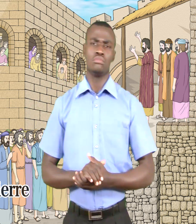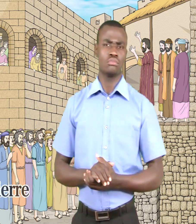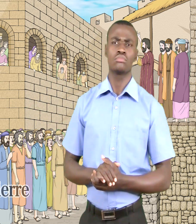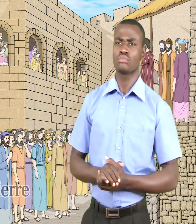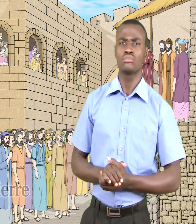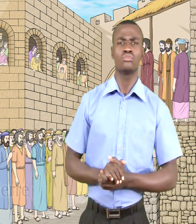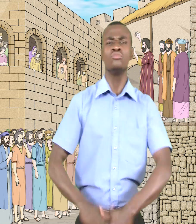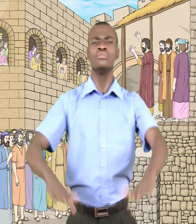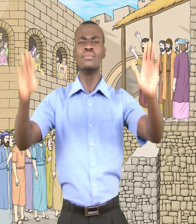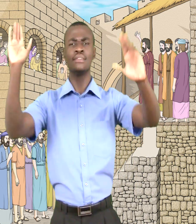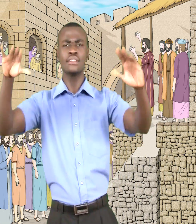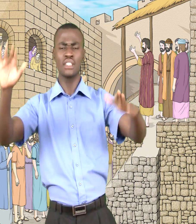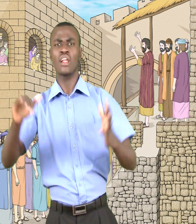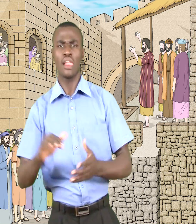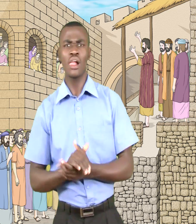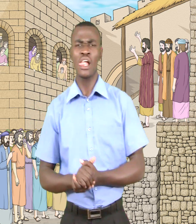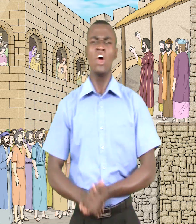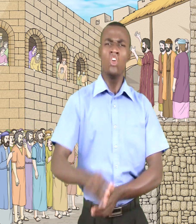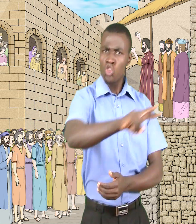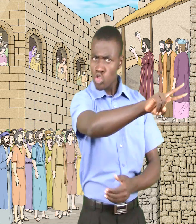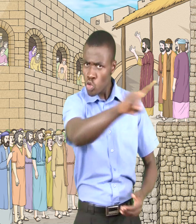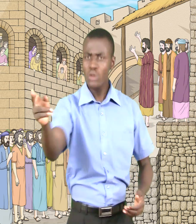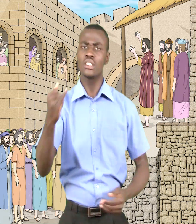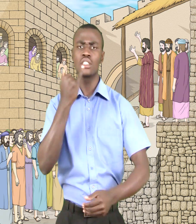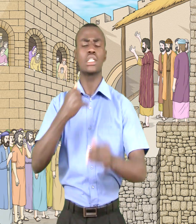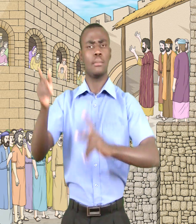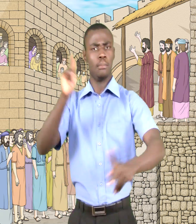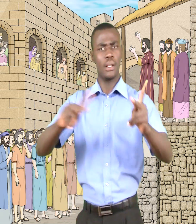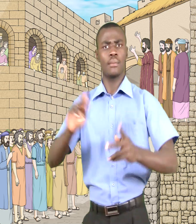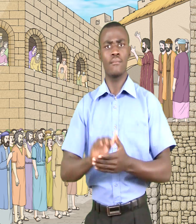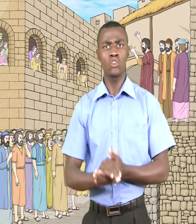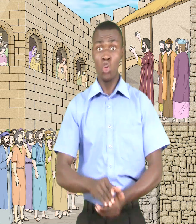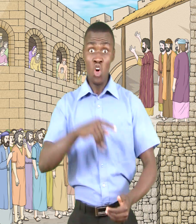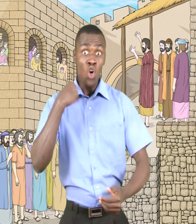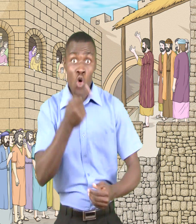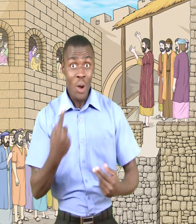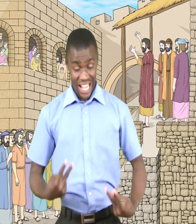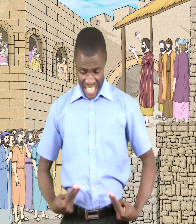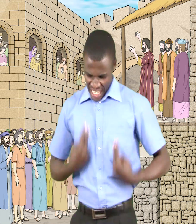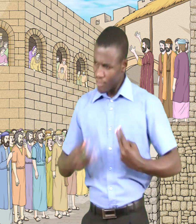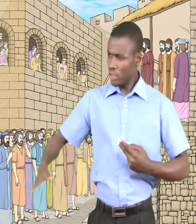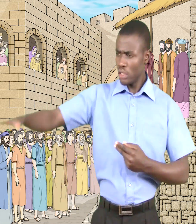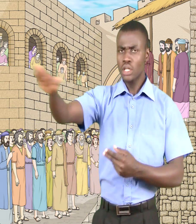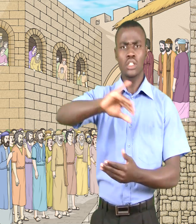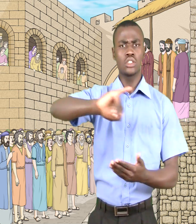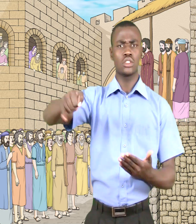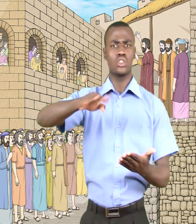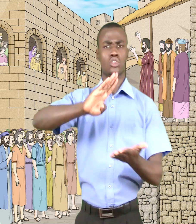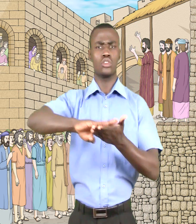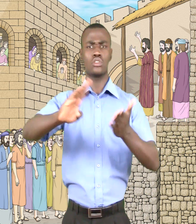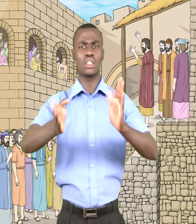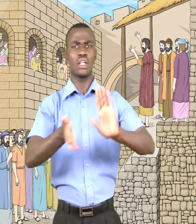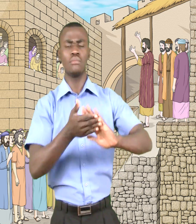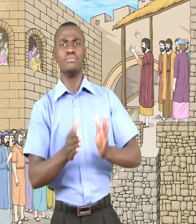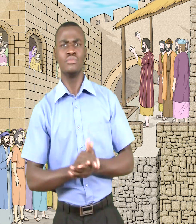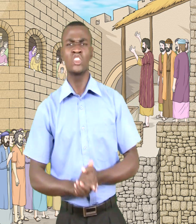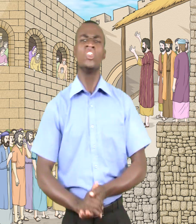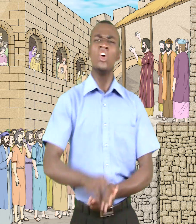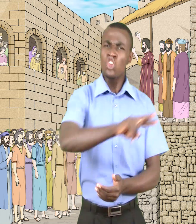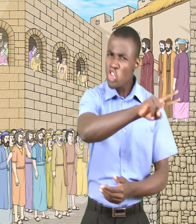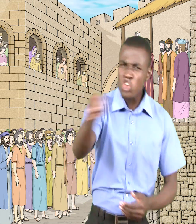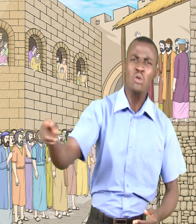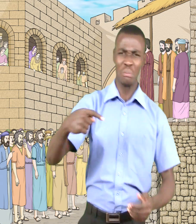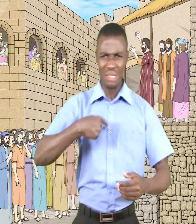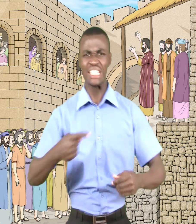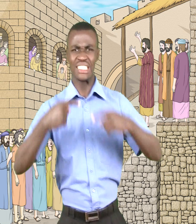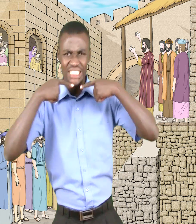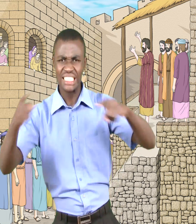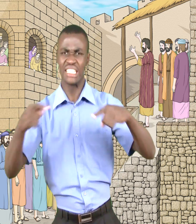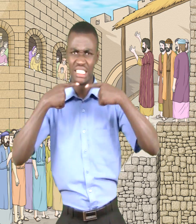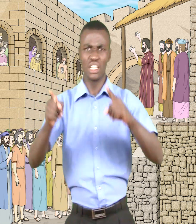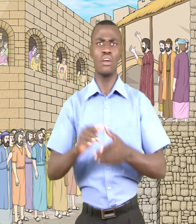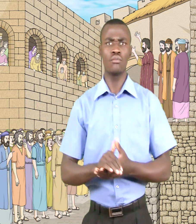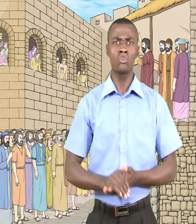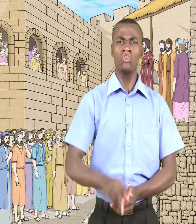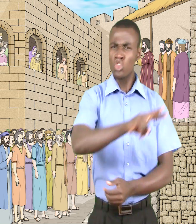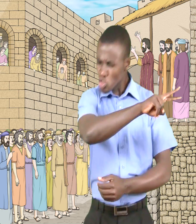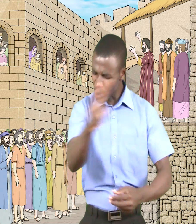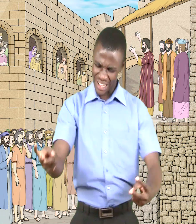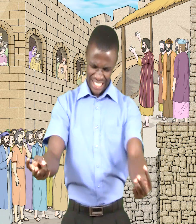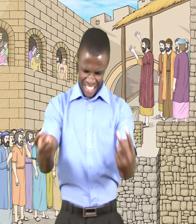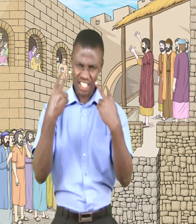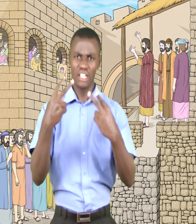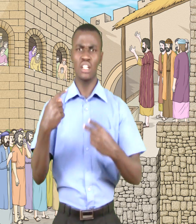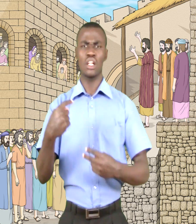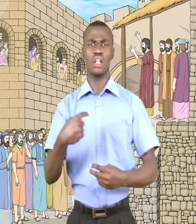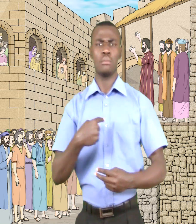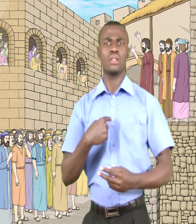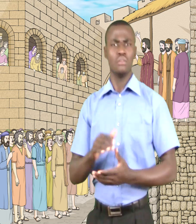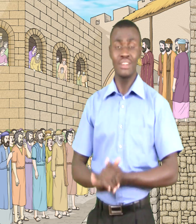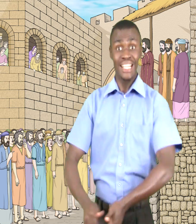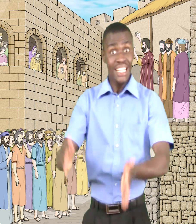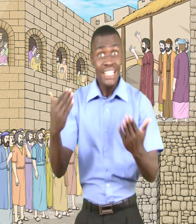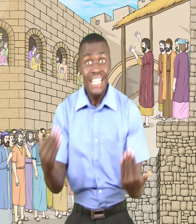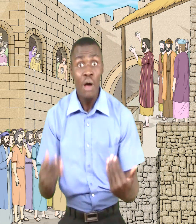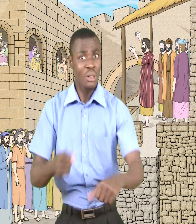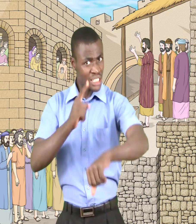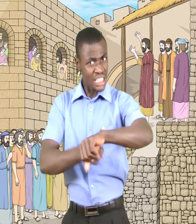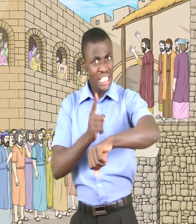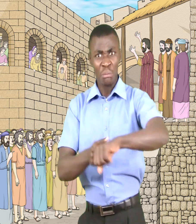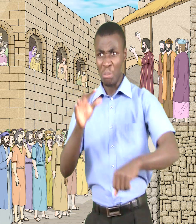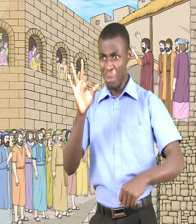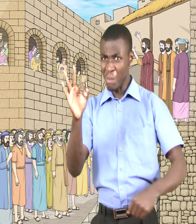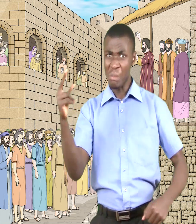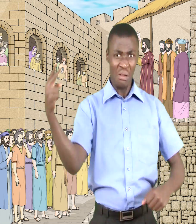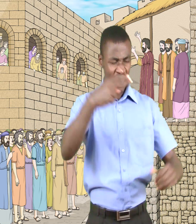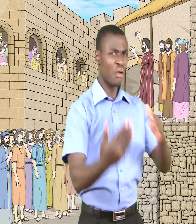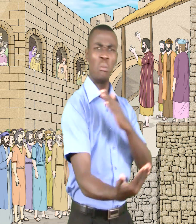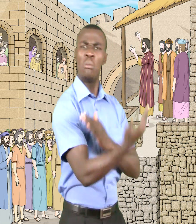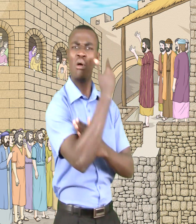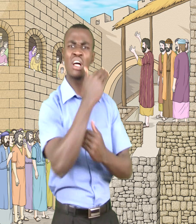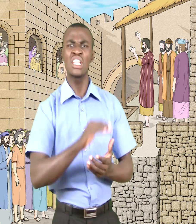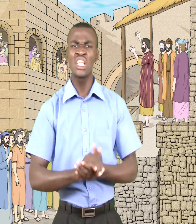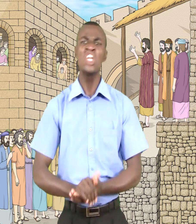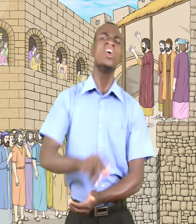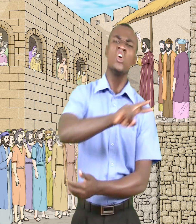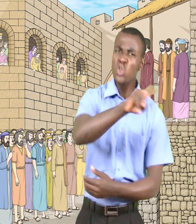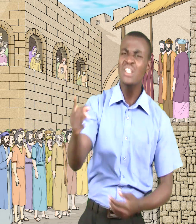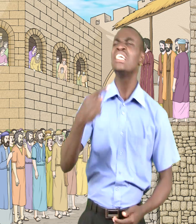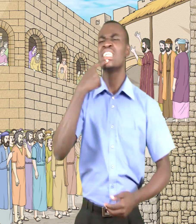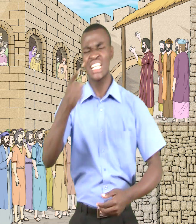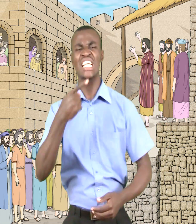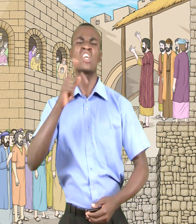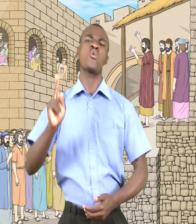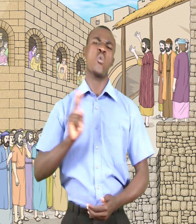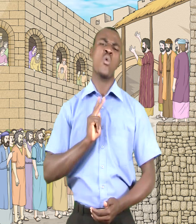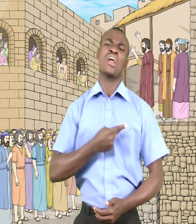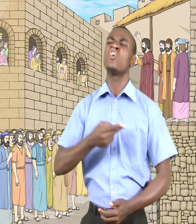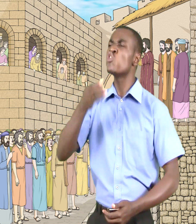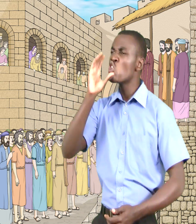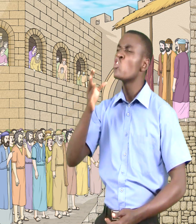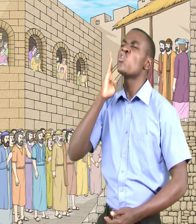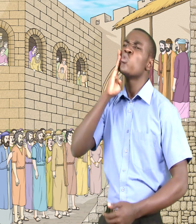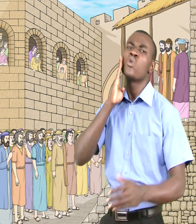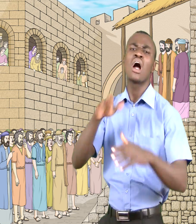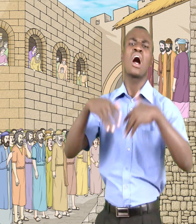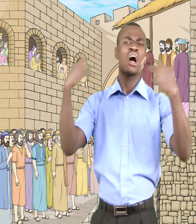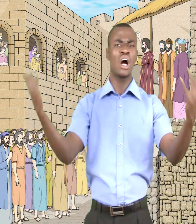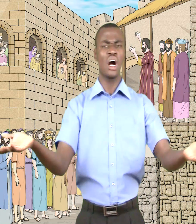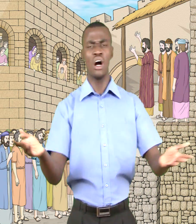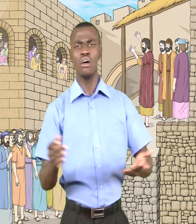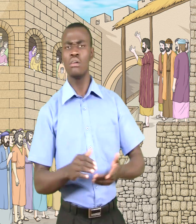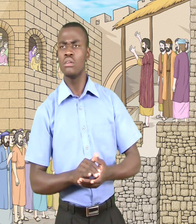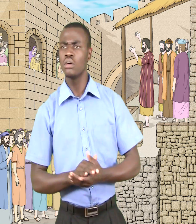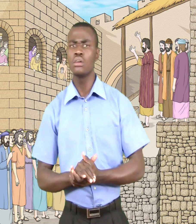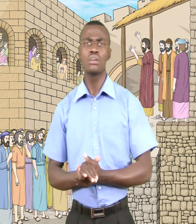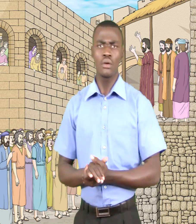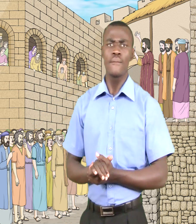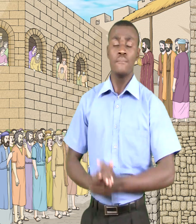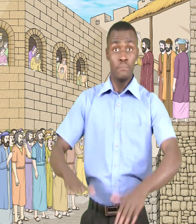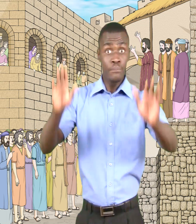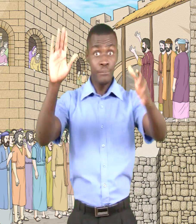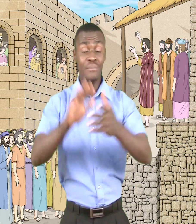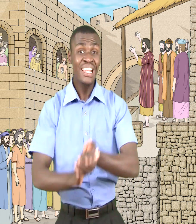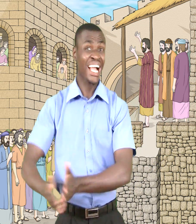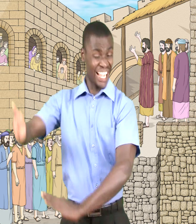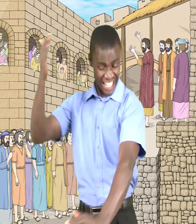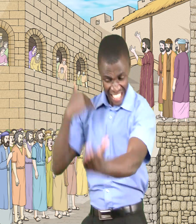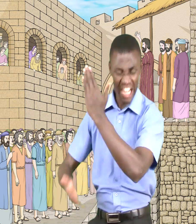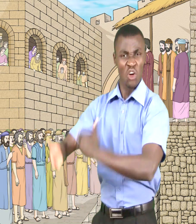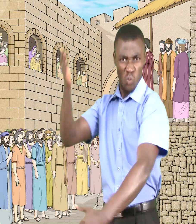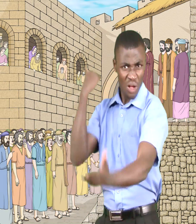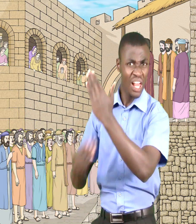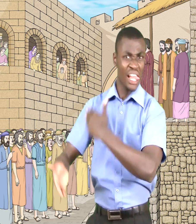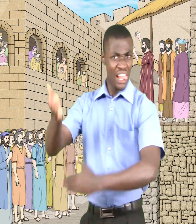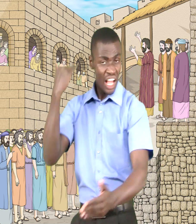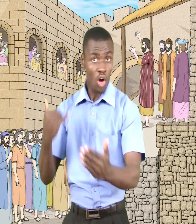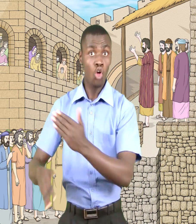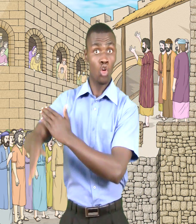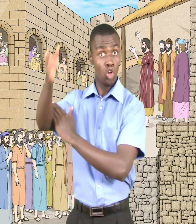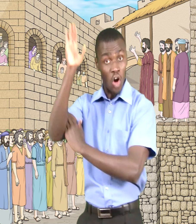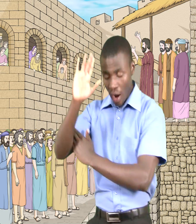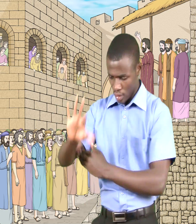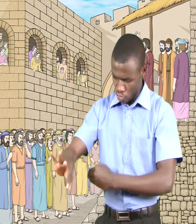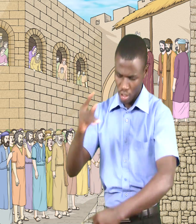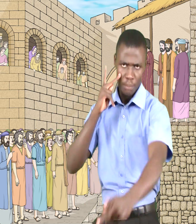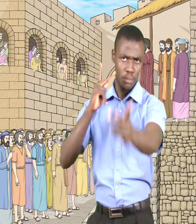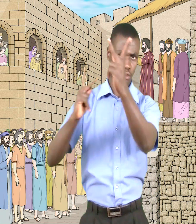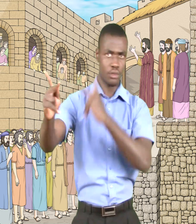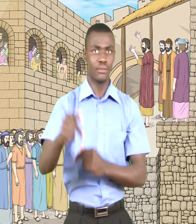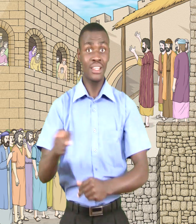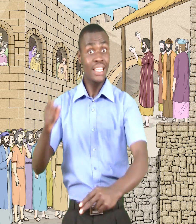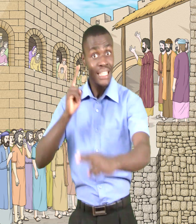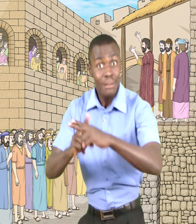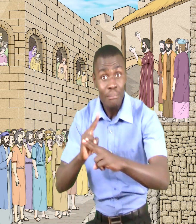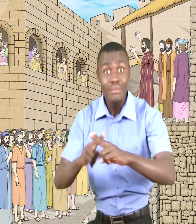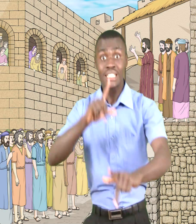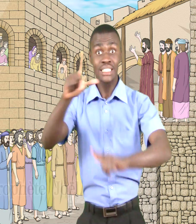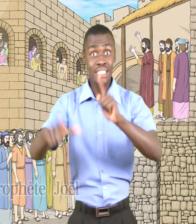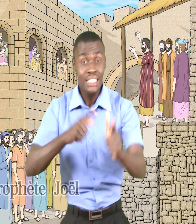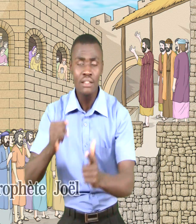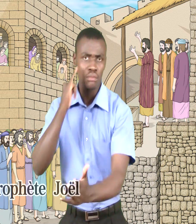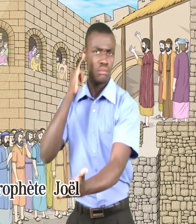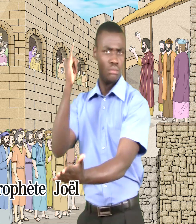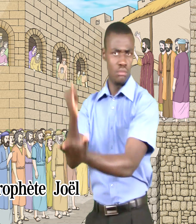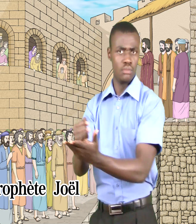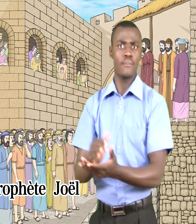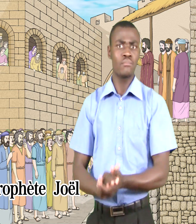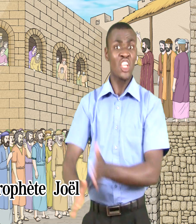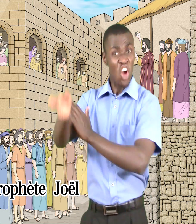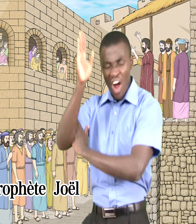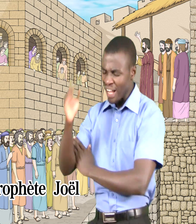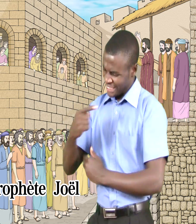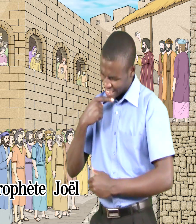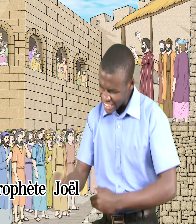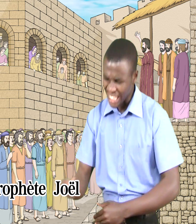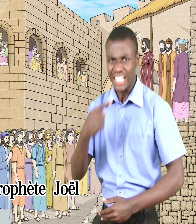Then Peter stood up with the Eleven, lifted up his voice, and addressed the crowd: “Men of Judea and all who dwell in Jerusalem, let this be known to you, and listen carefully to my words. These men are not drunk, as you suppose.